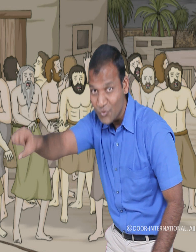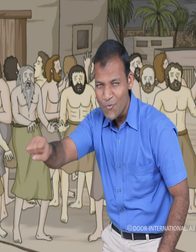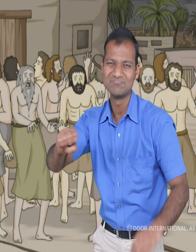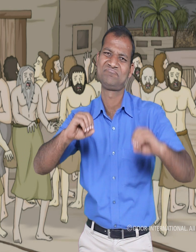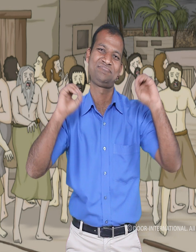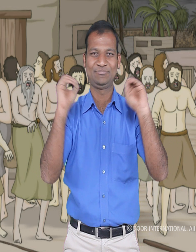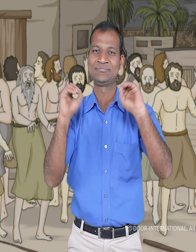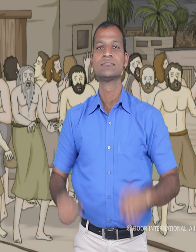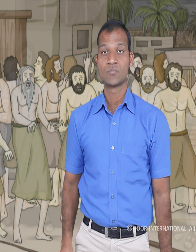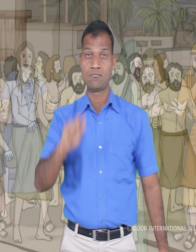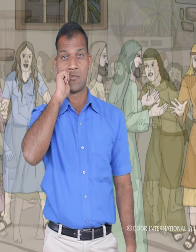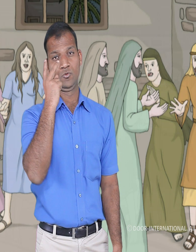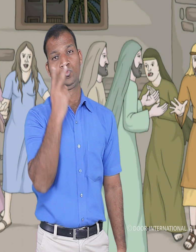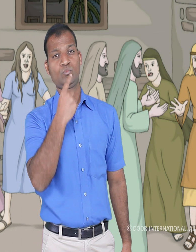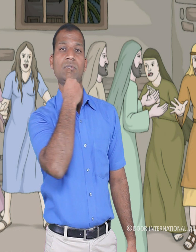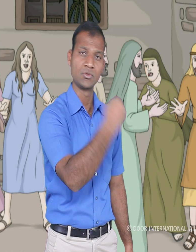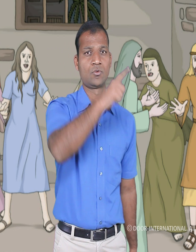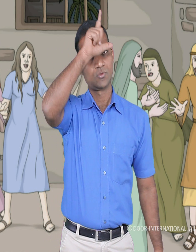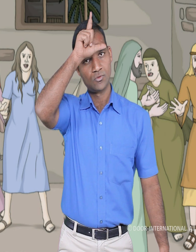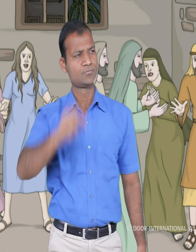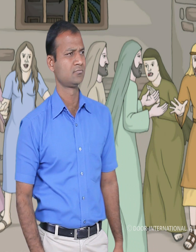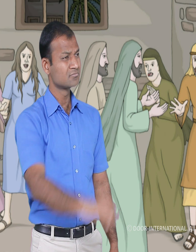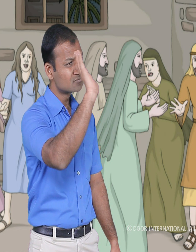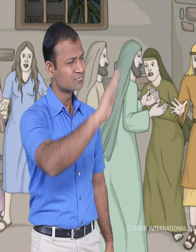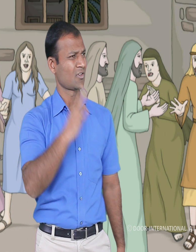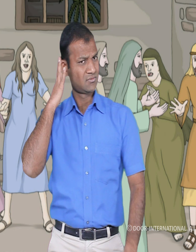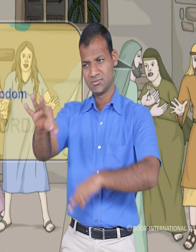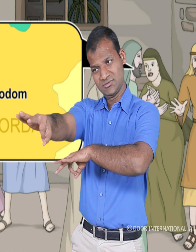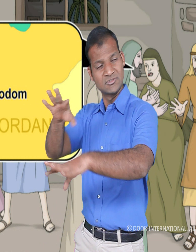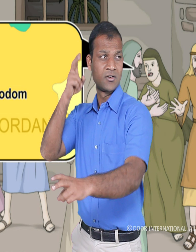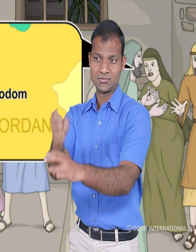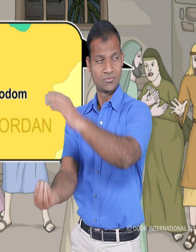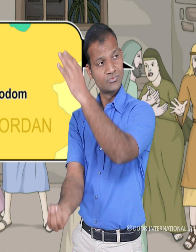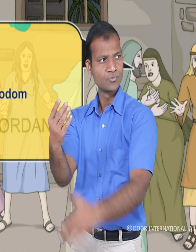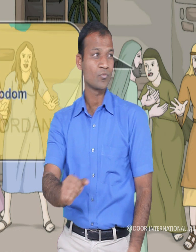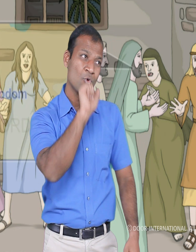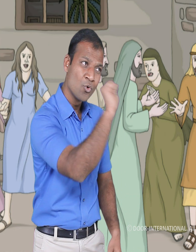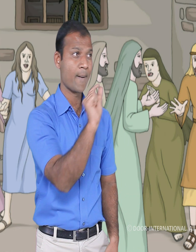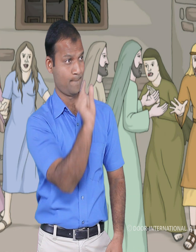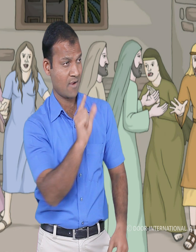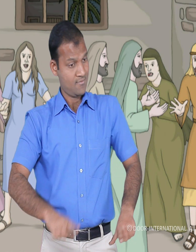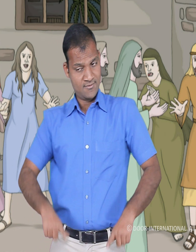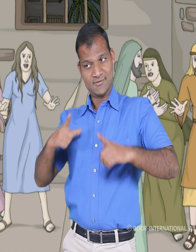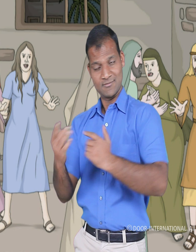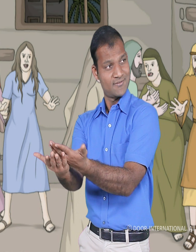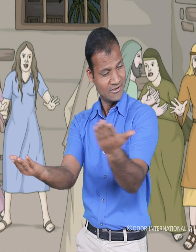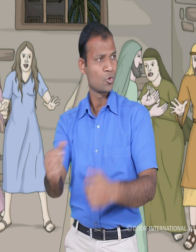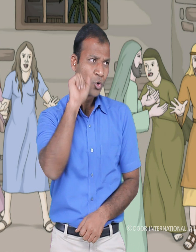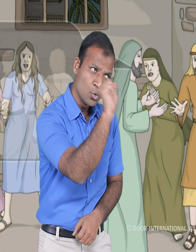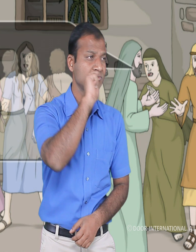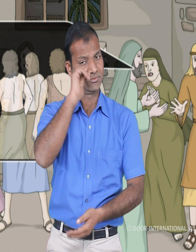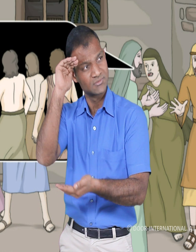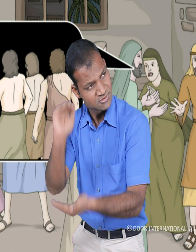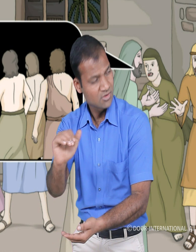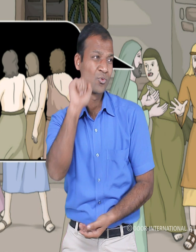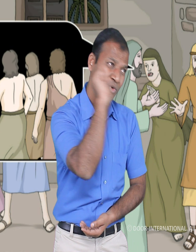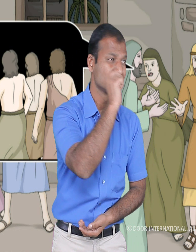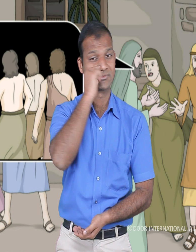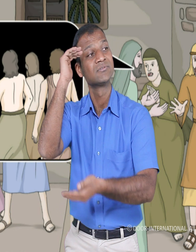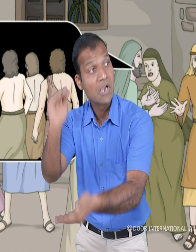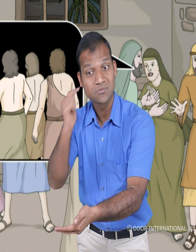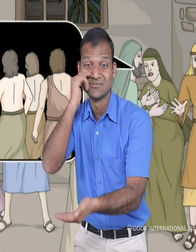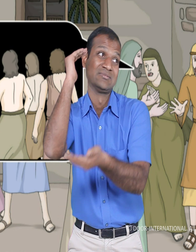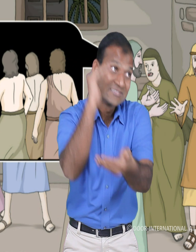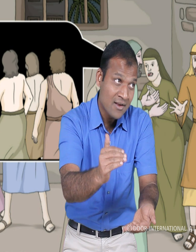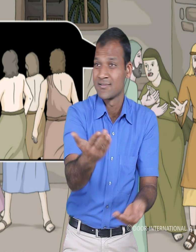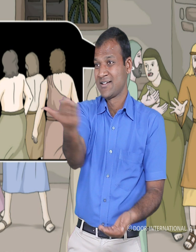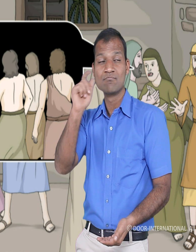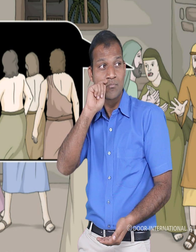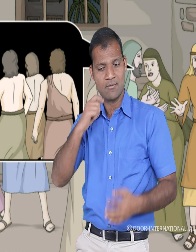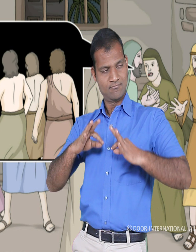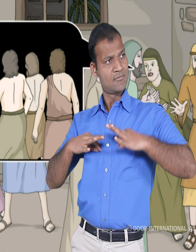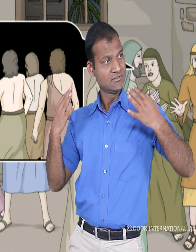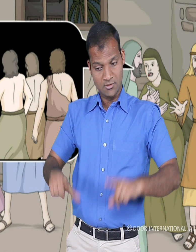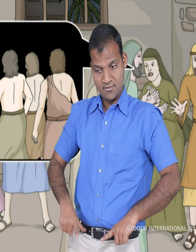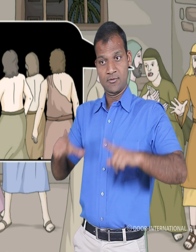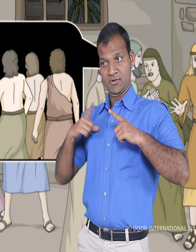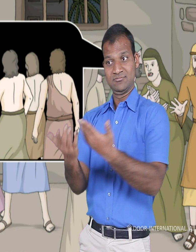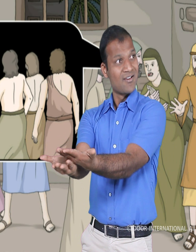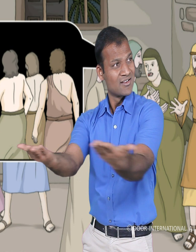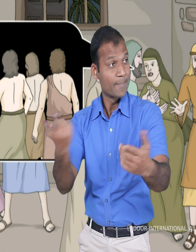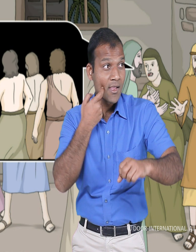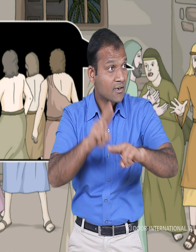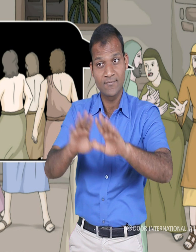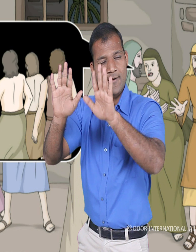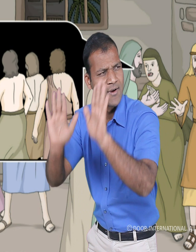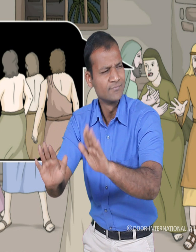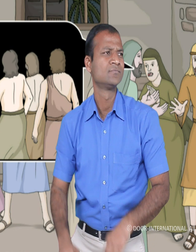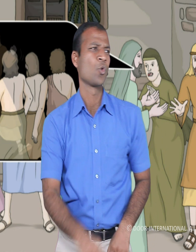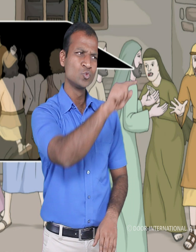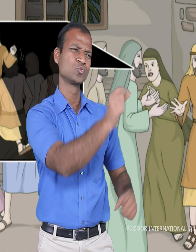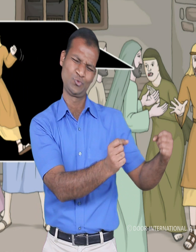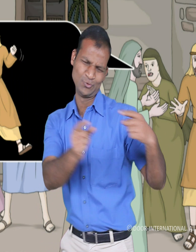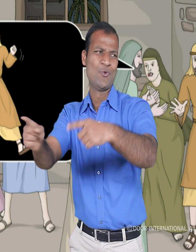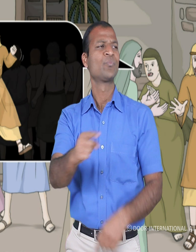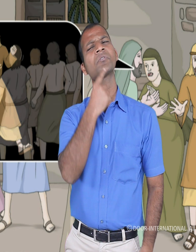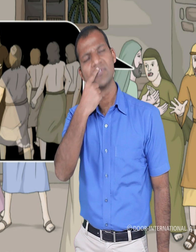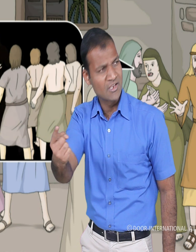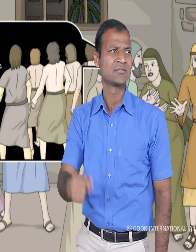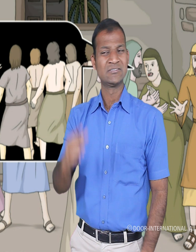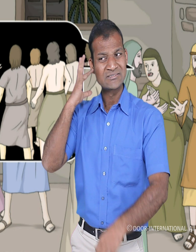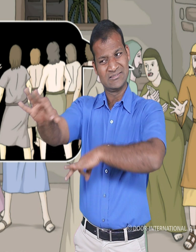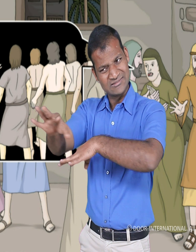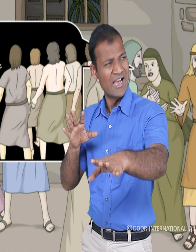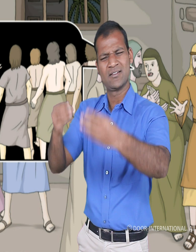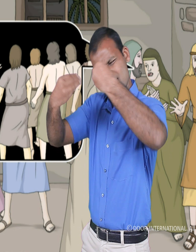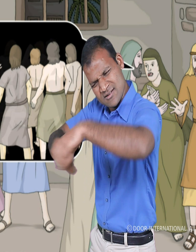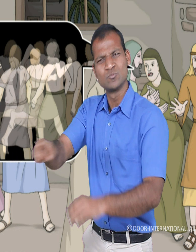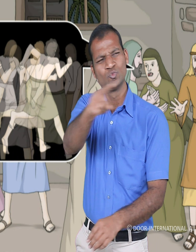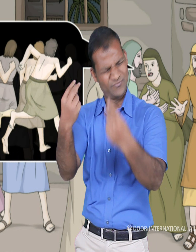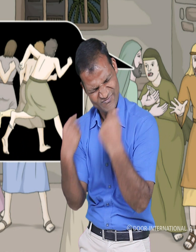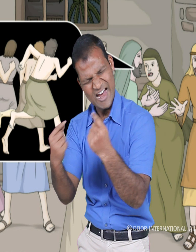Then the two men said to Lot, “Do you have anyone else here—a son-in-law, your sons or daughters, or anyone else in the city who belongs to you?